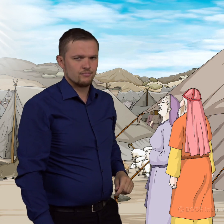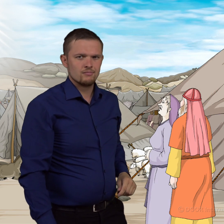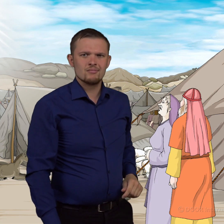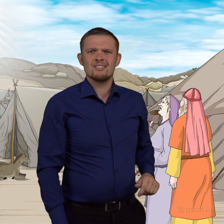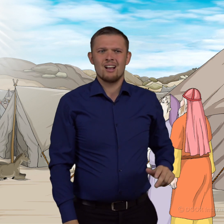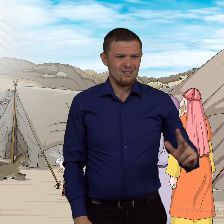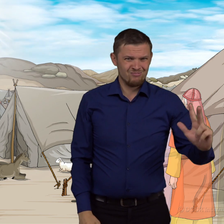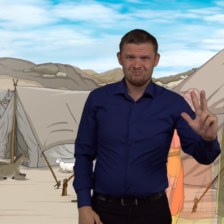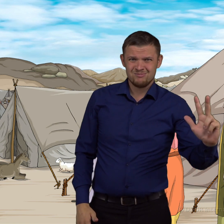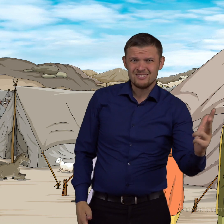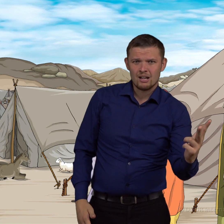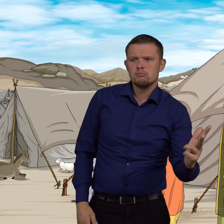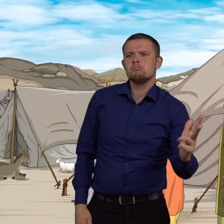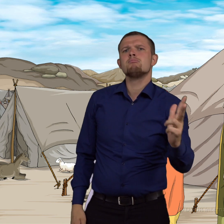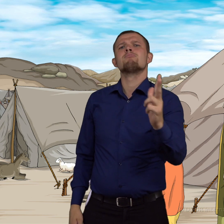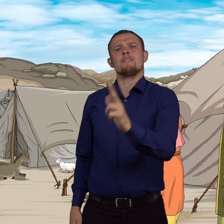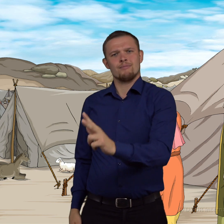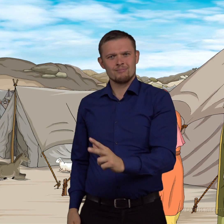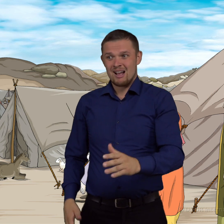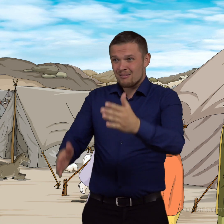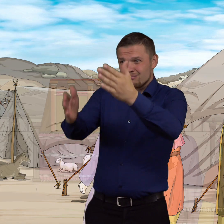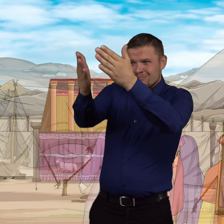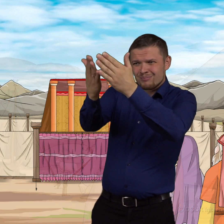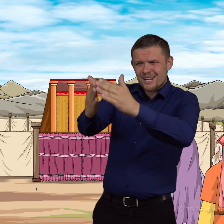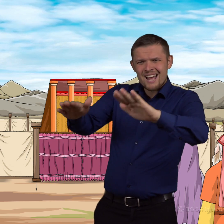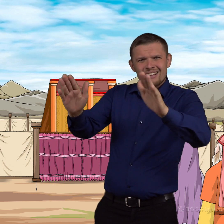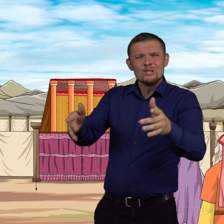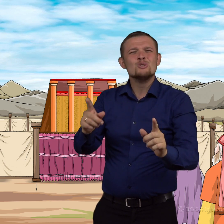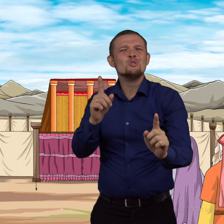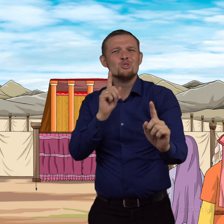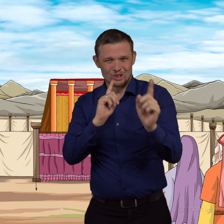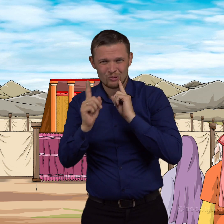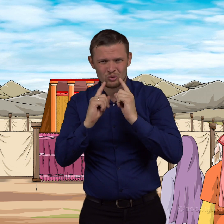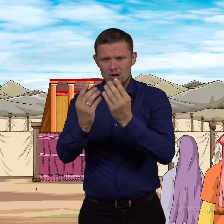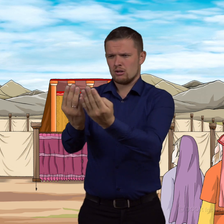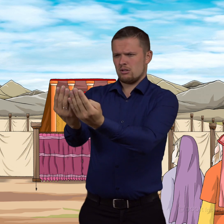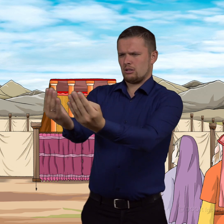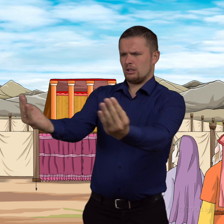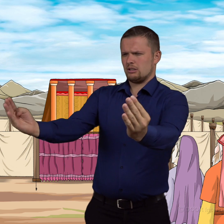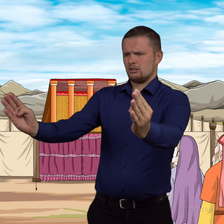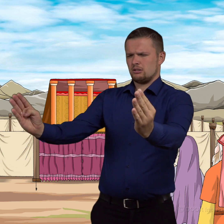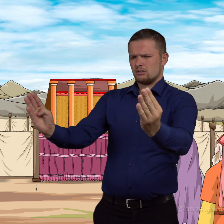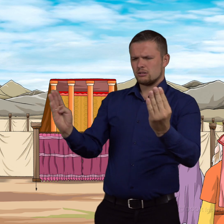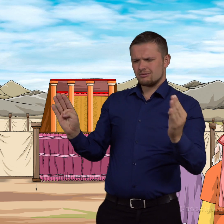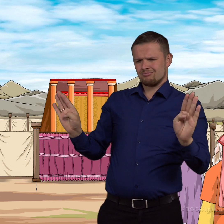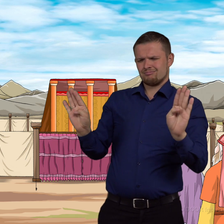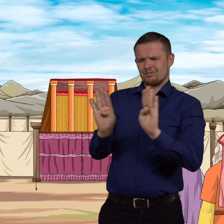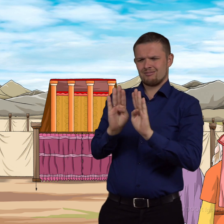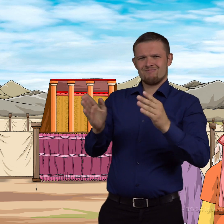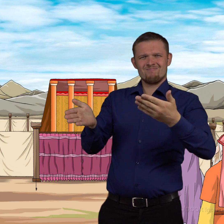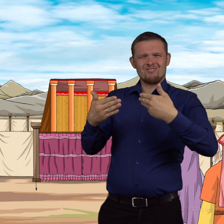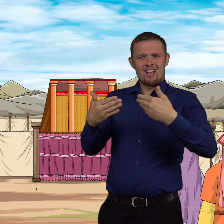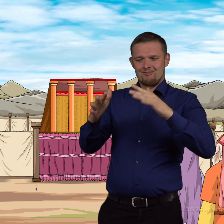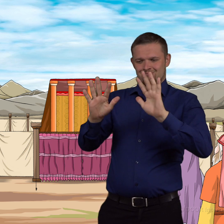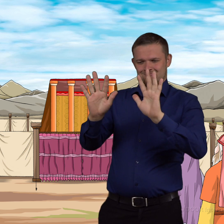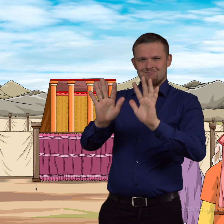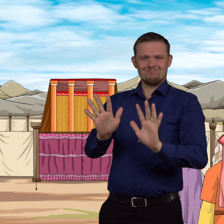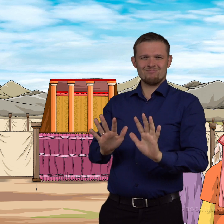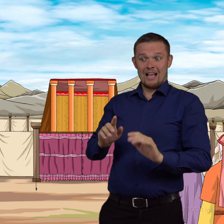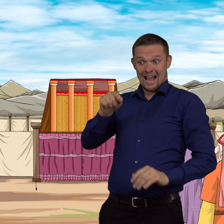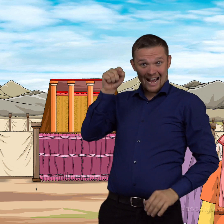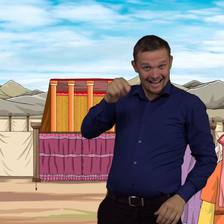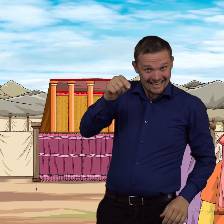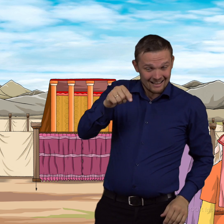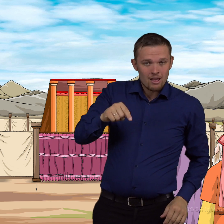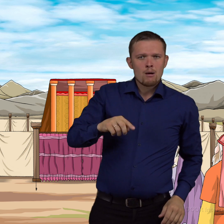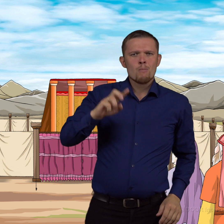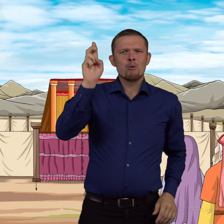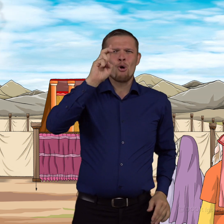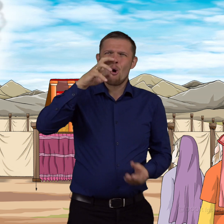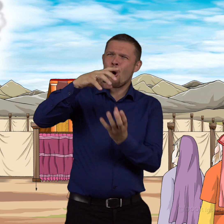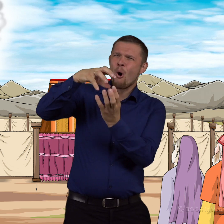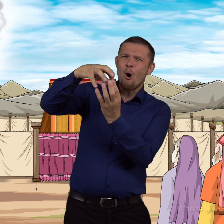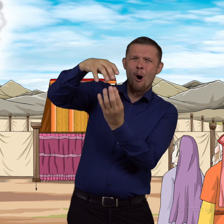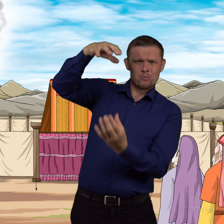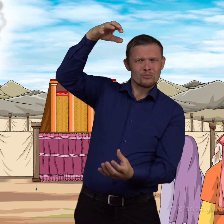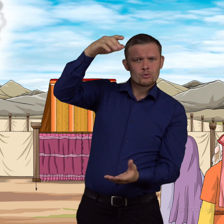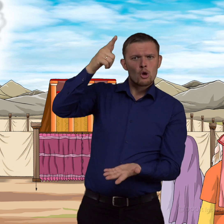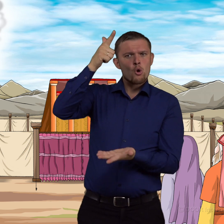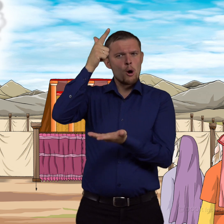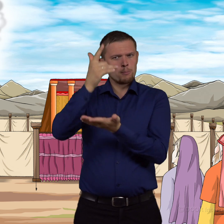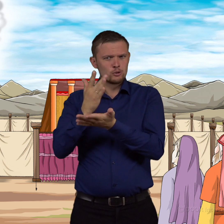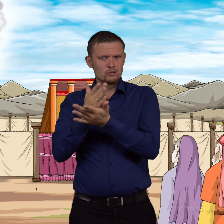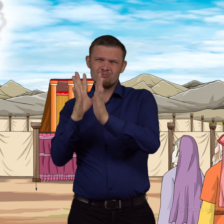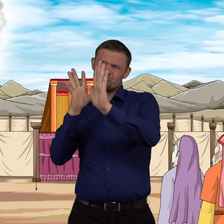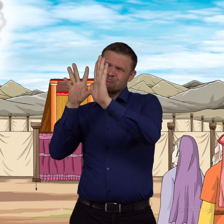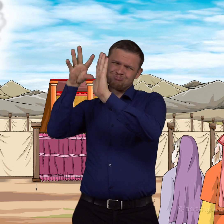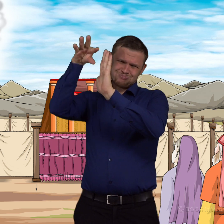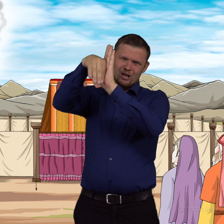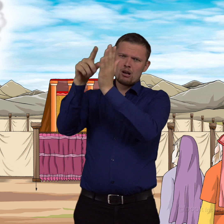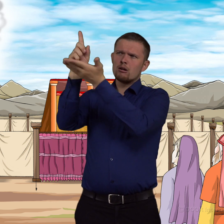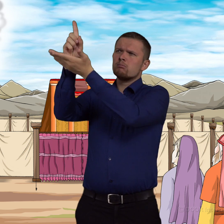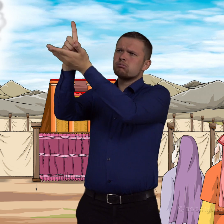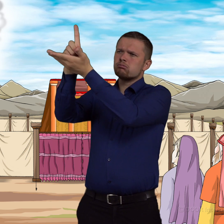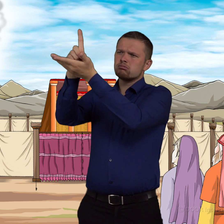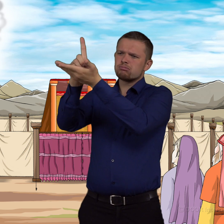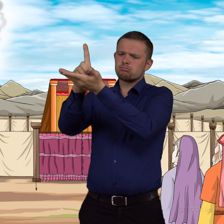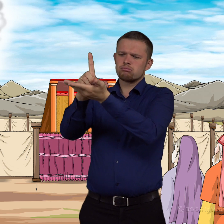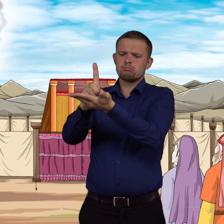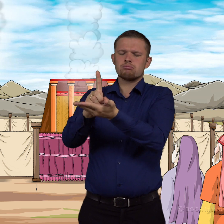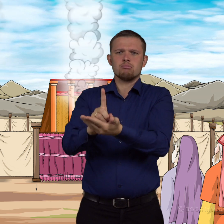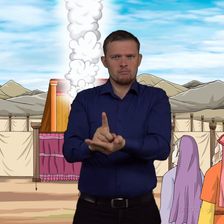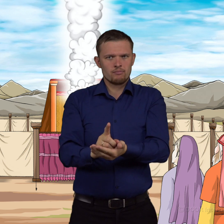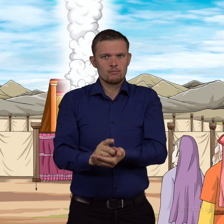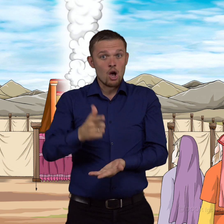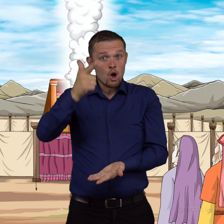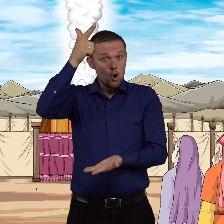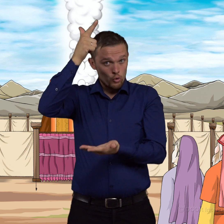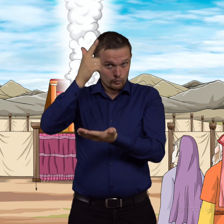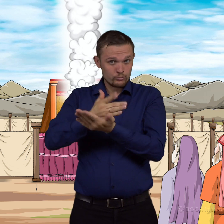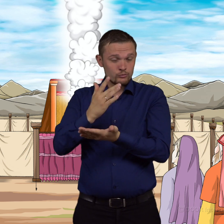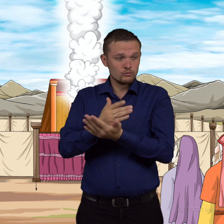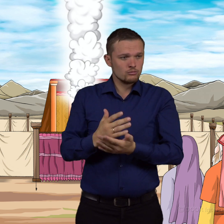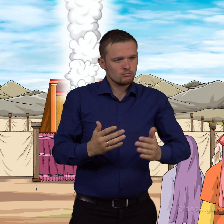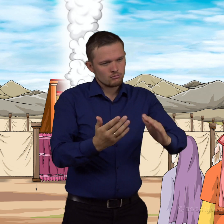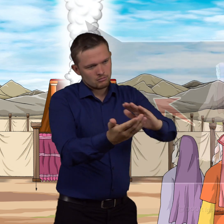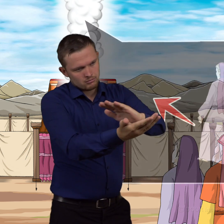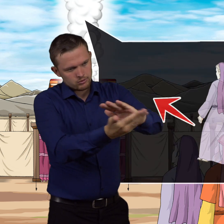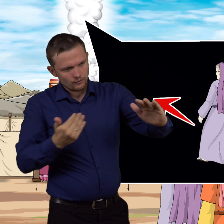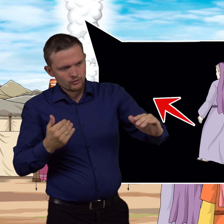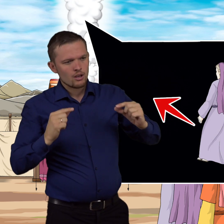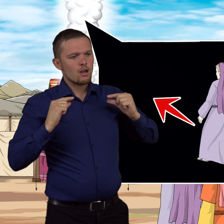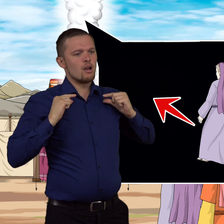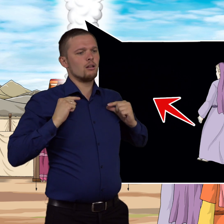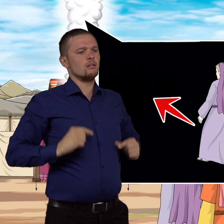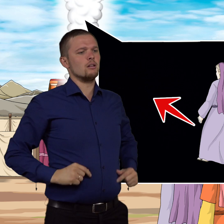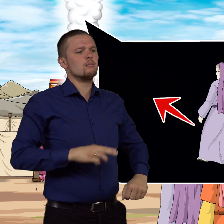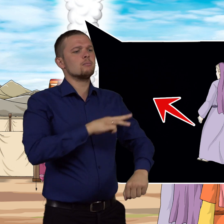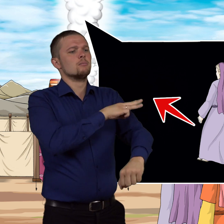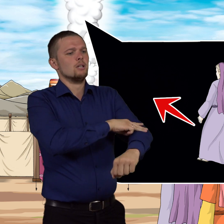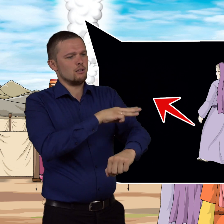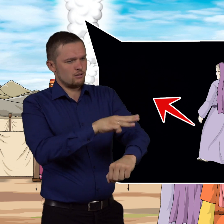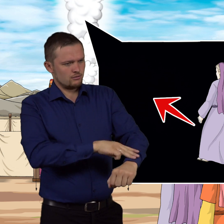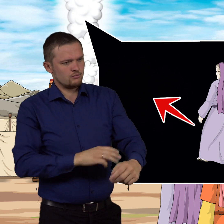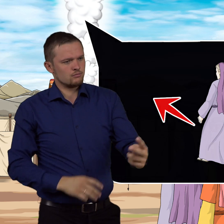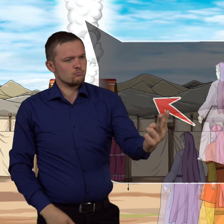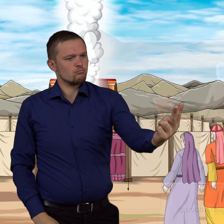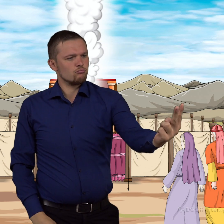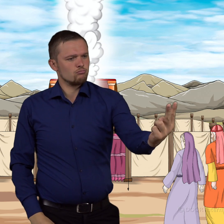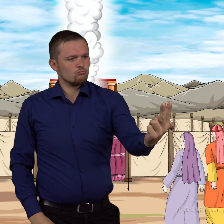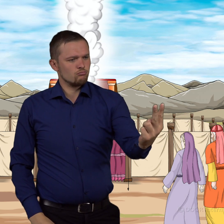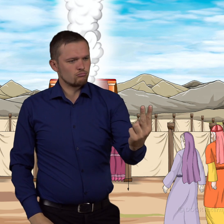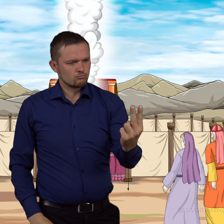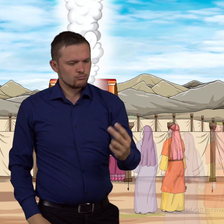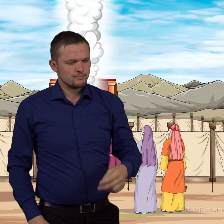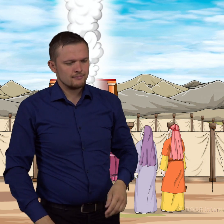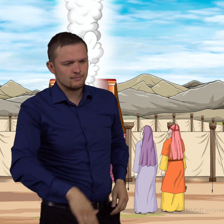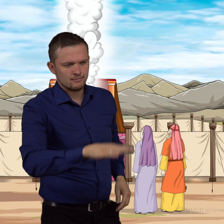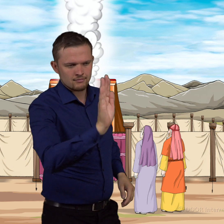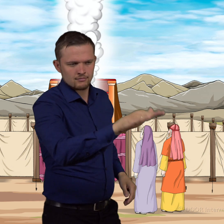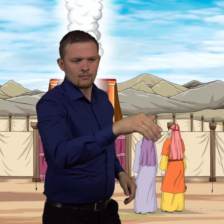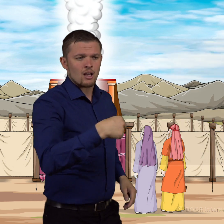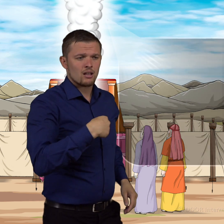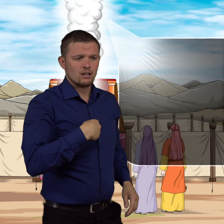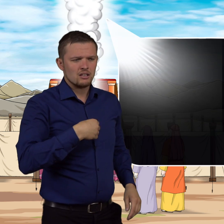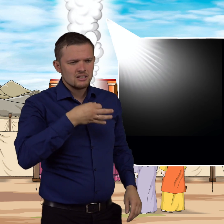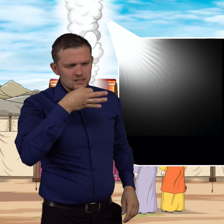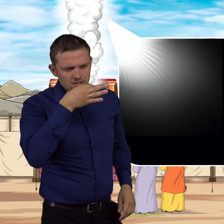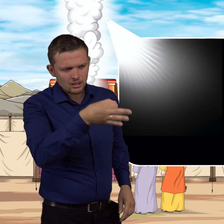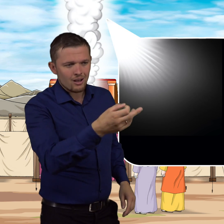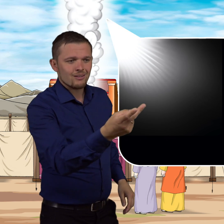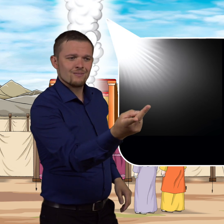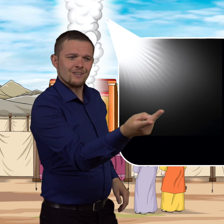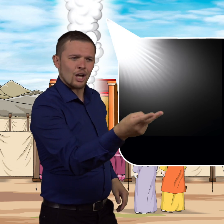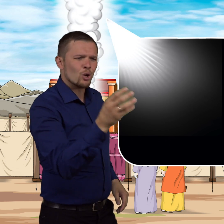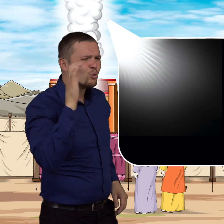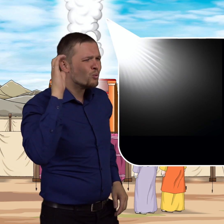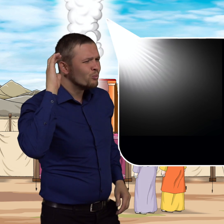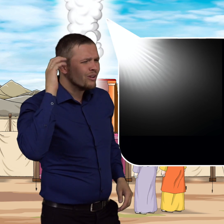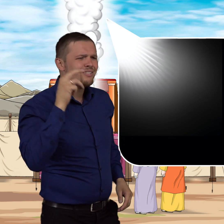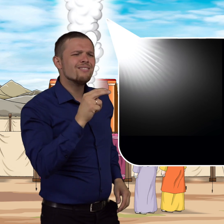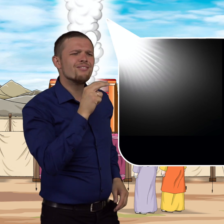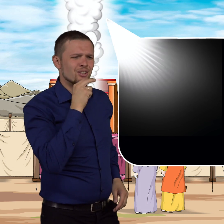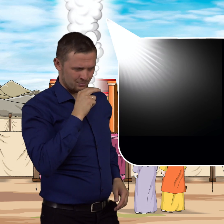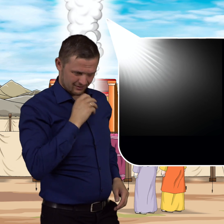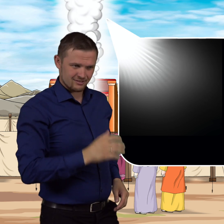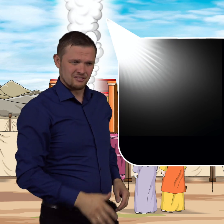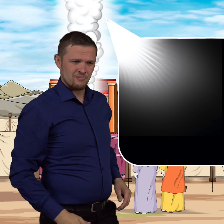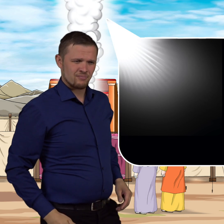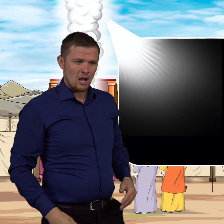So the three went out, and the LORD came down in a pillar of cloud, stood at the entrance to the Tent, and summoned Aaron and Miriam.